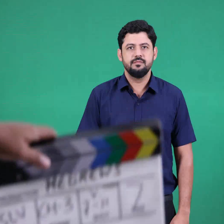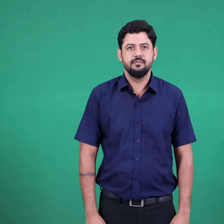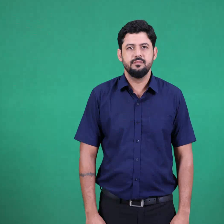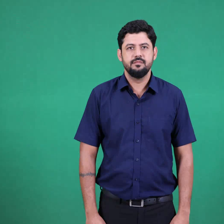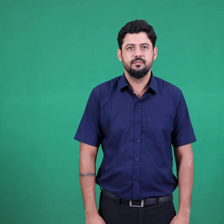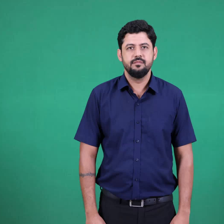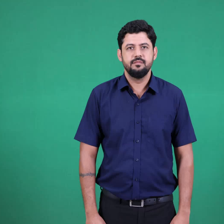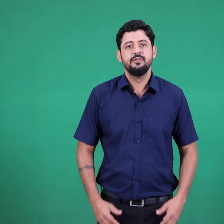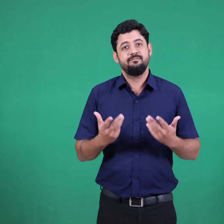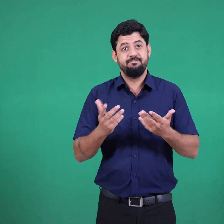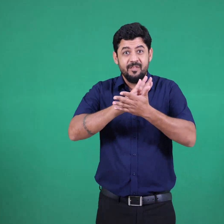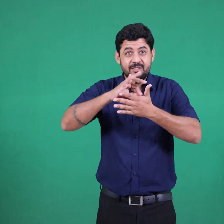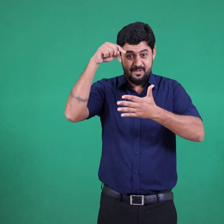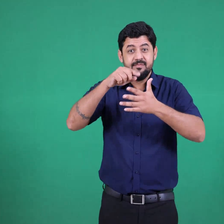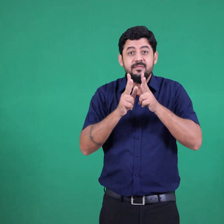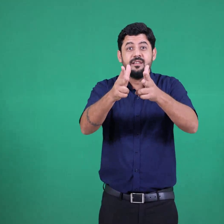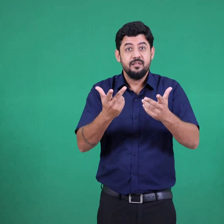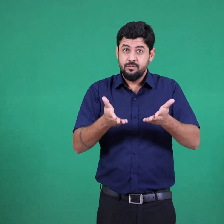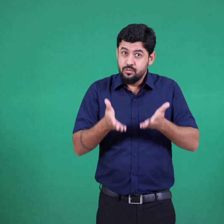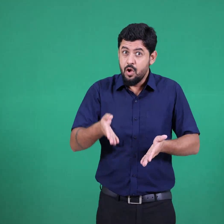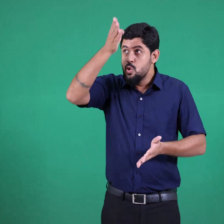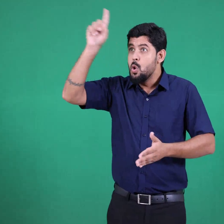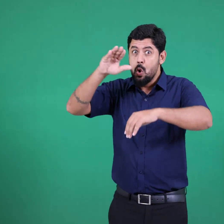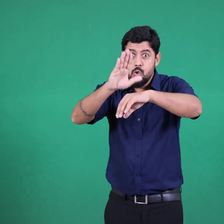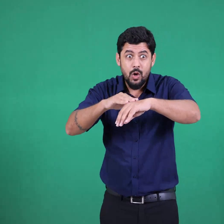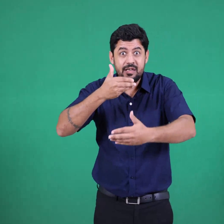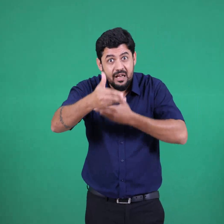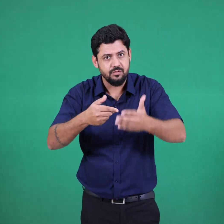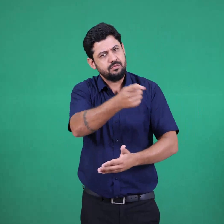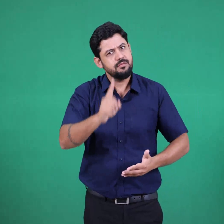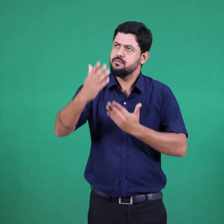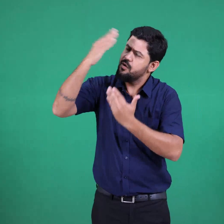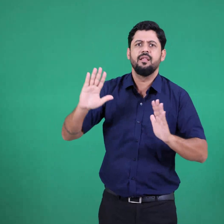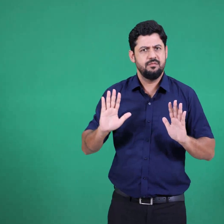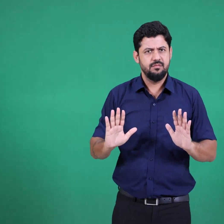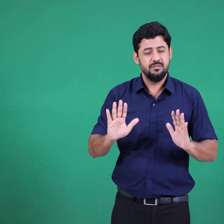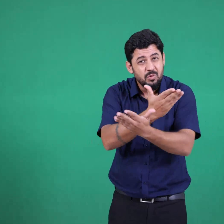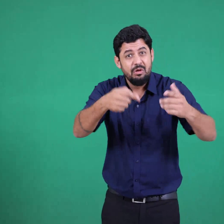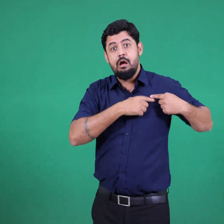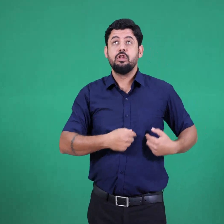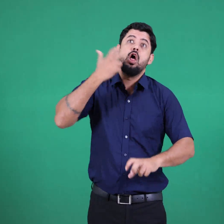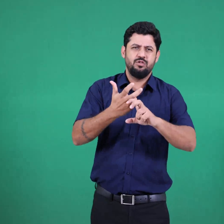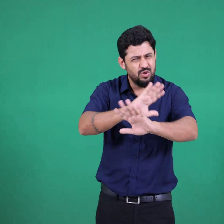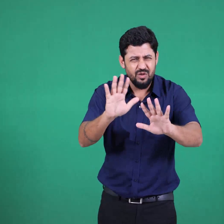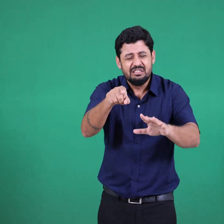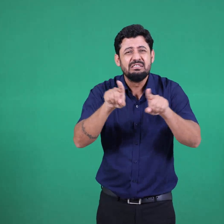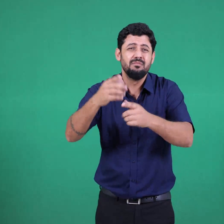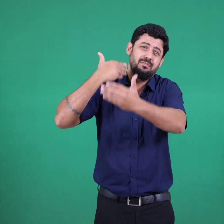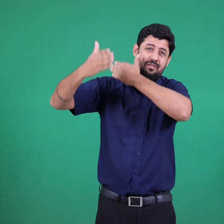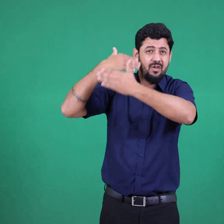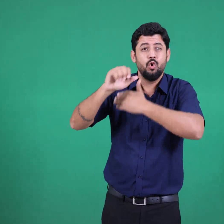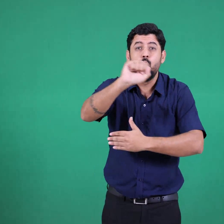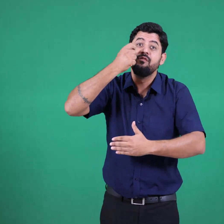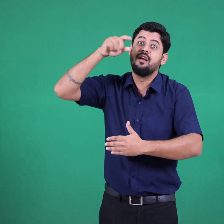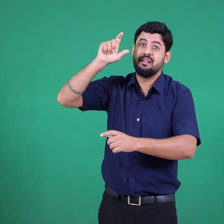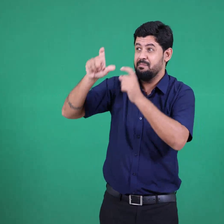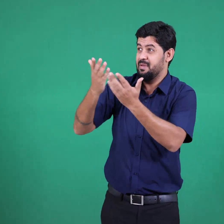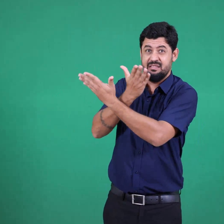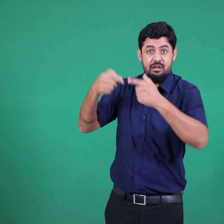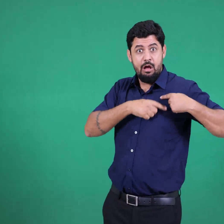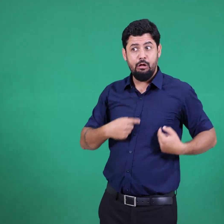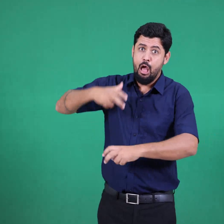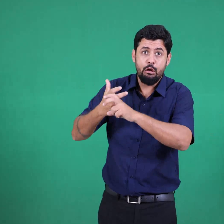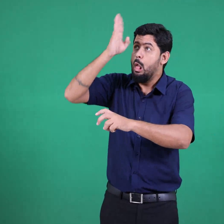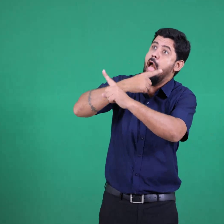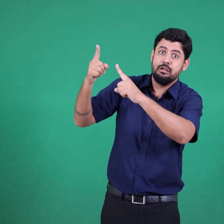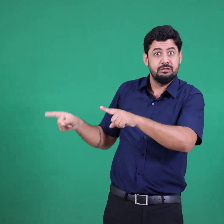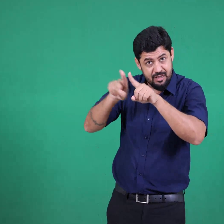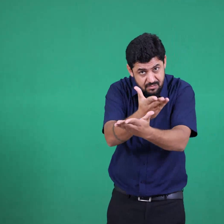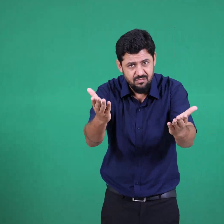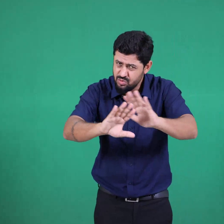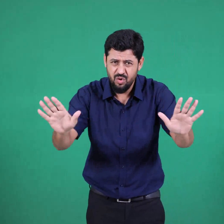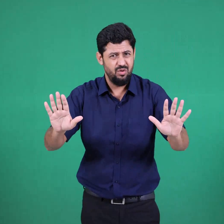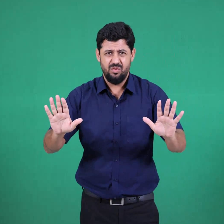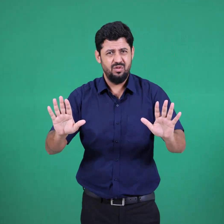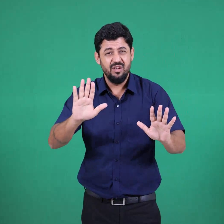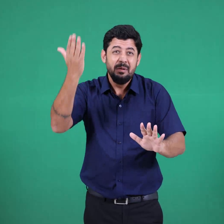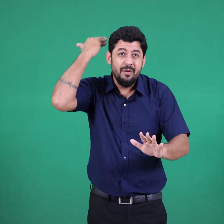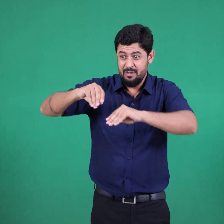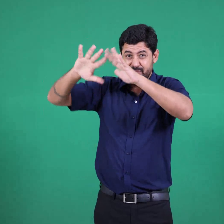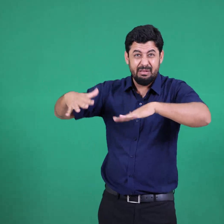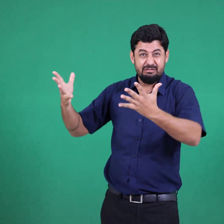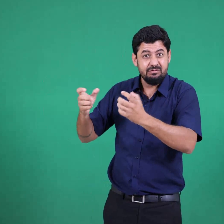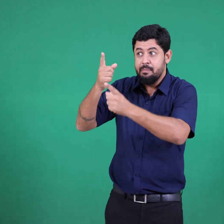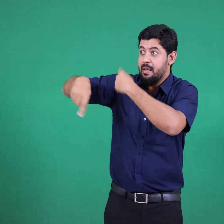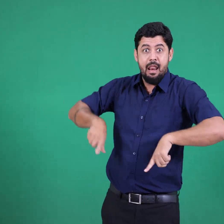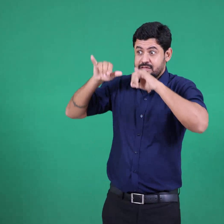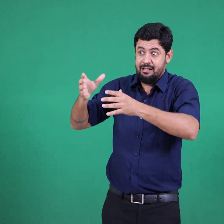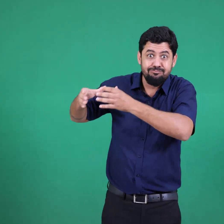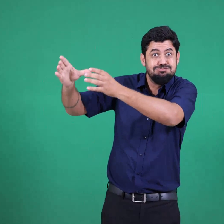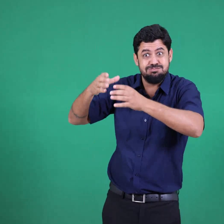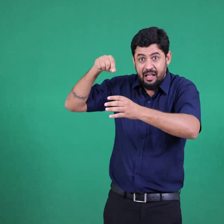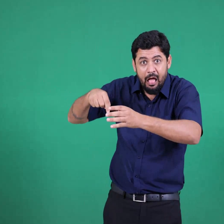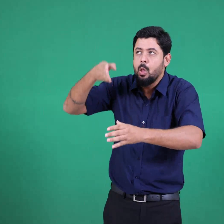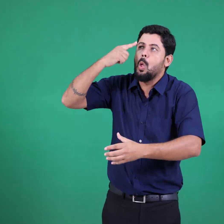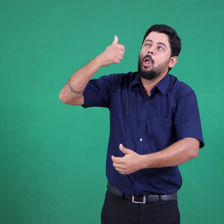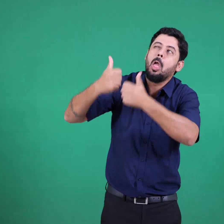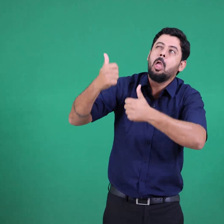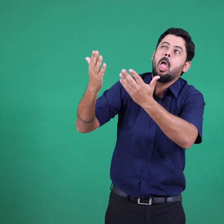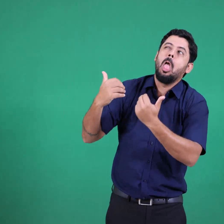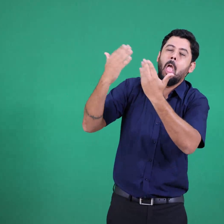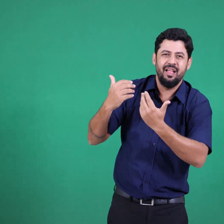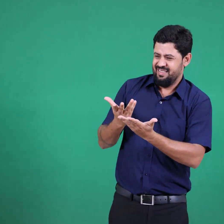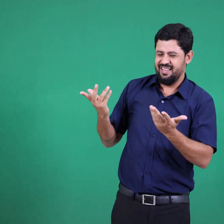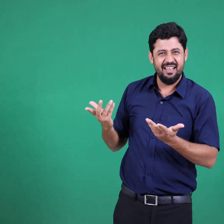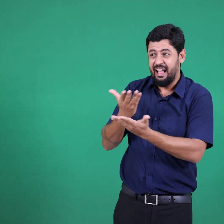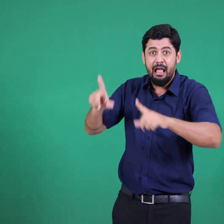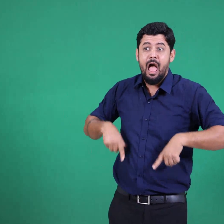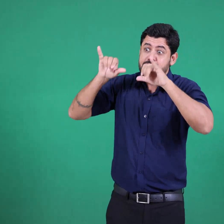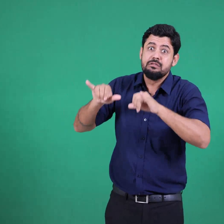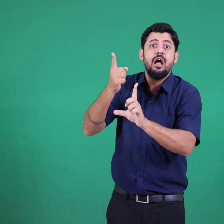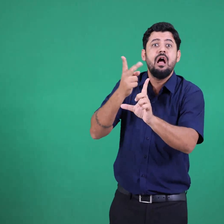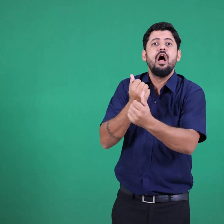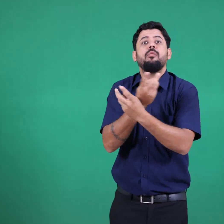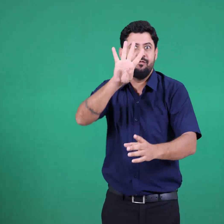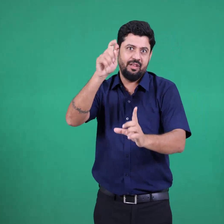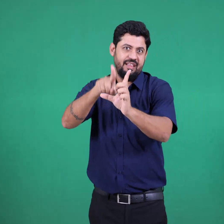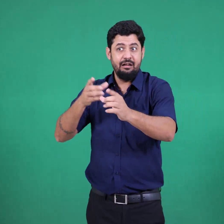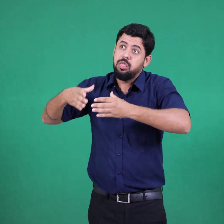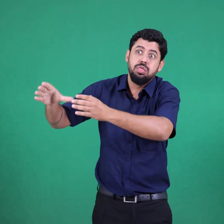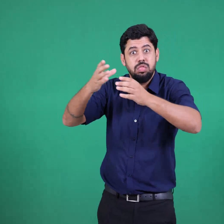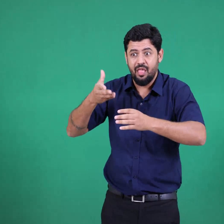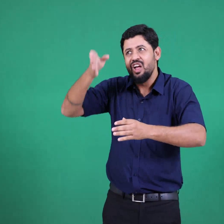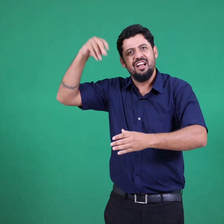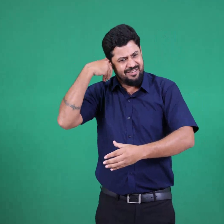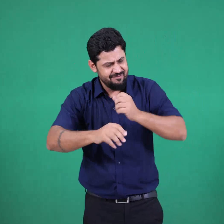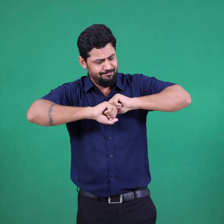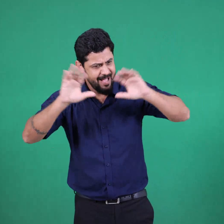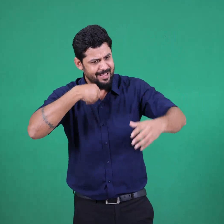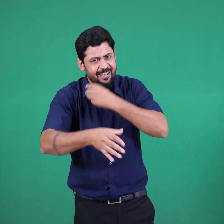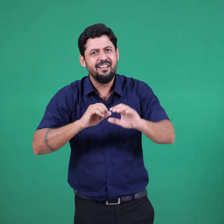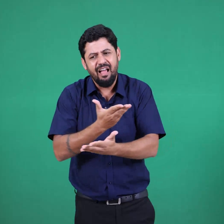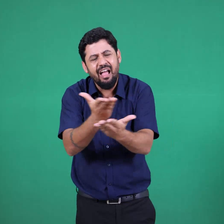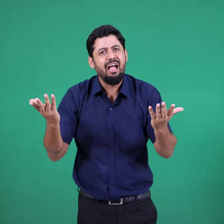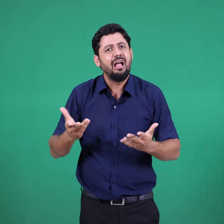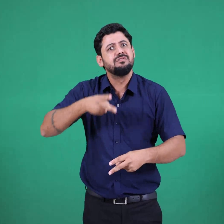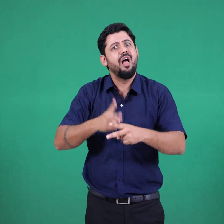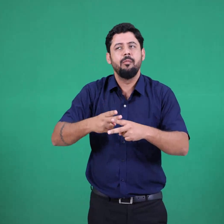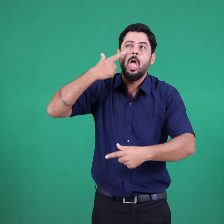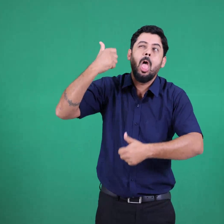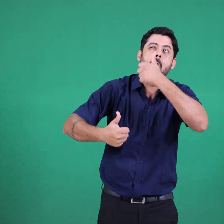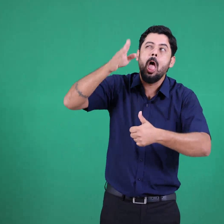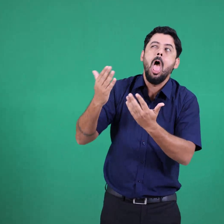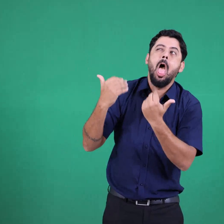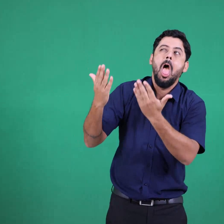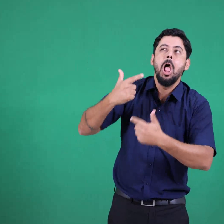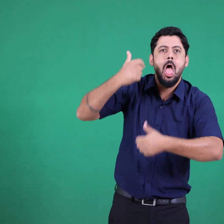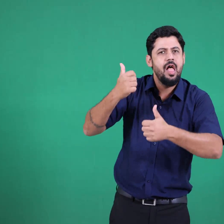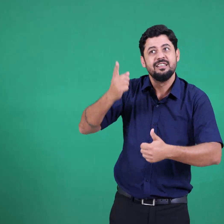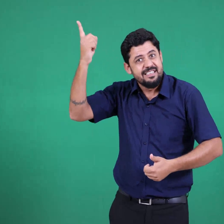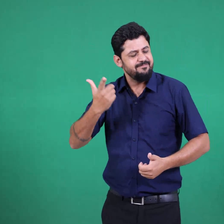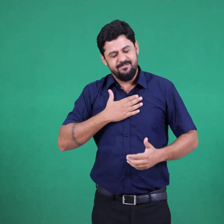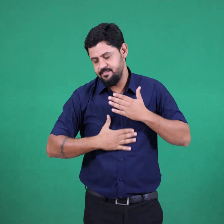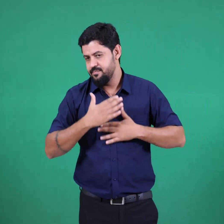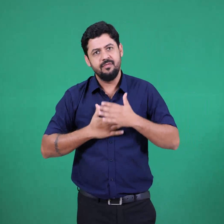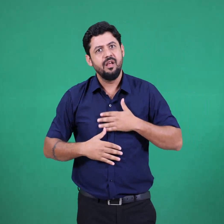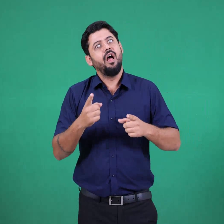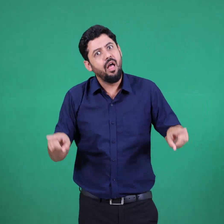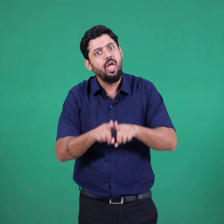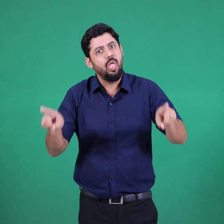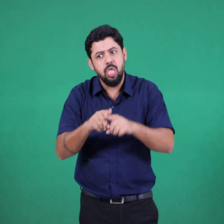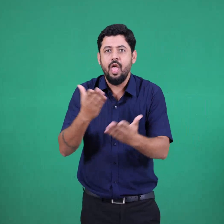Therefore, as the Holy Spirit says: "Today, if you hear His voice, do not harden your hearts, as you did in the rebellion, in the day of testing in the wilderness, where your fathers tested and tried Me, and for forty years saw My works.